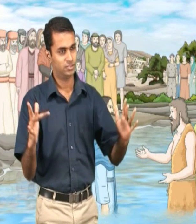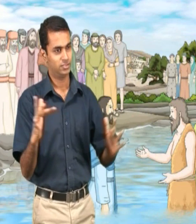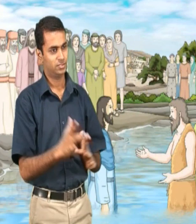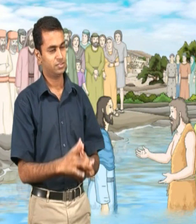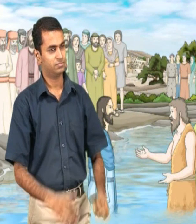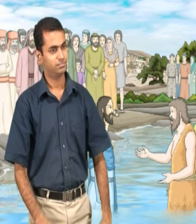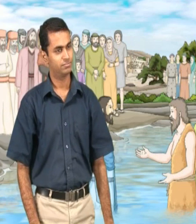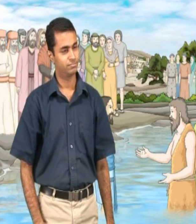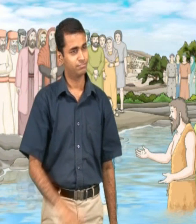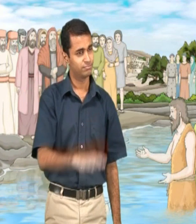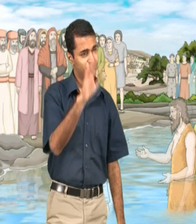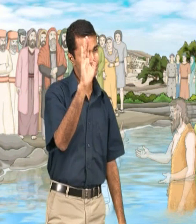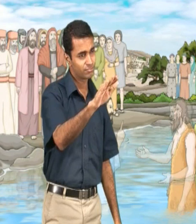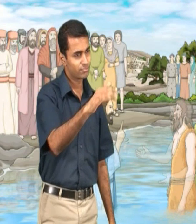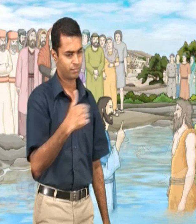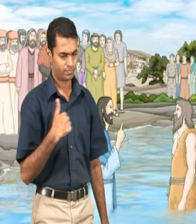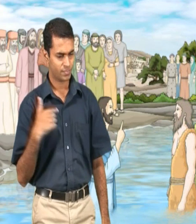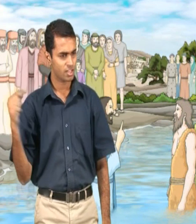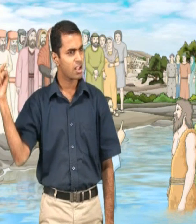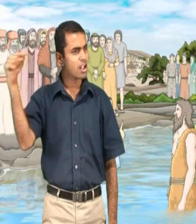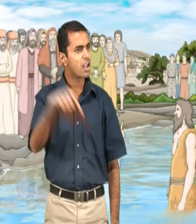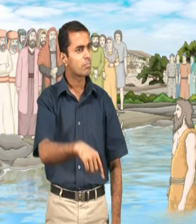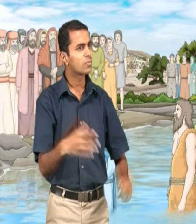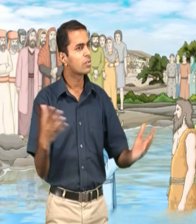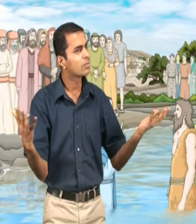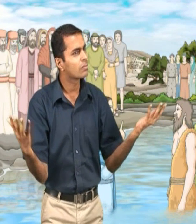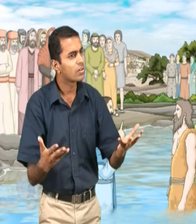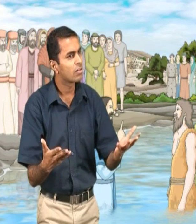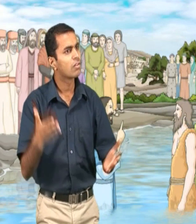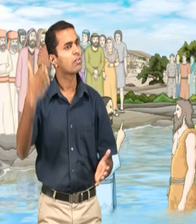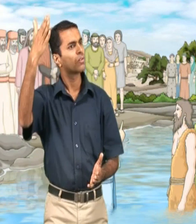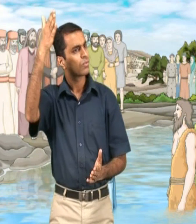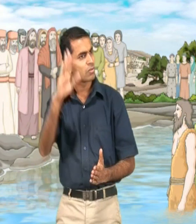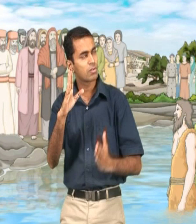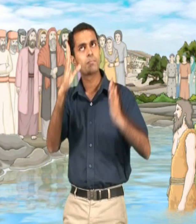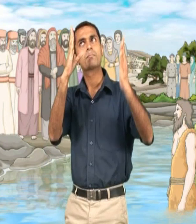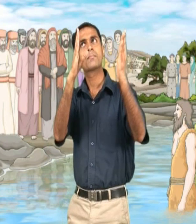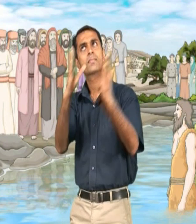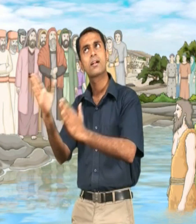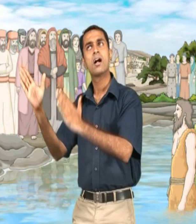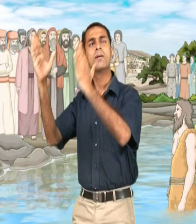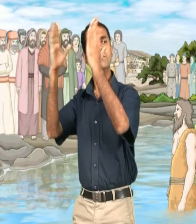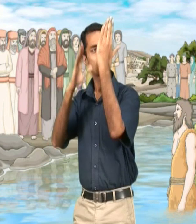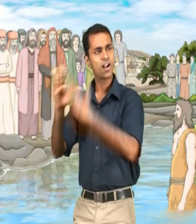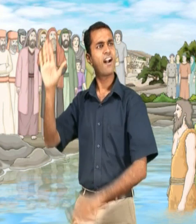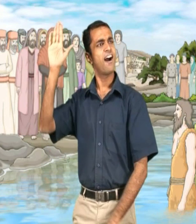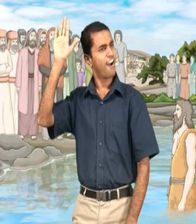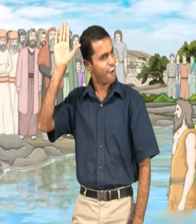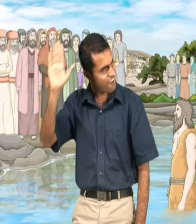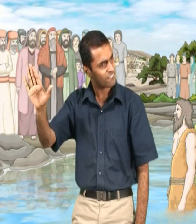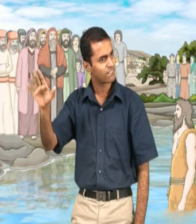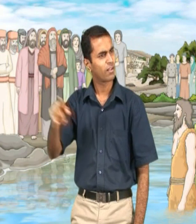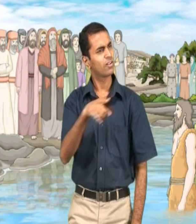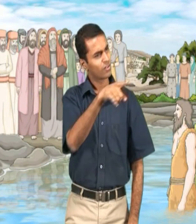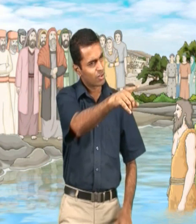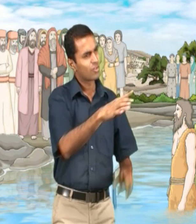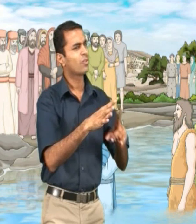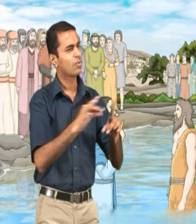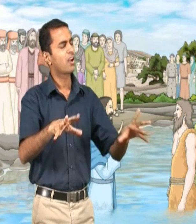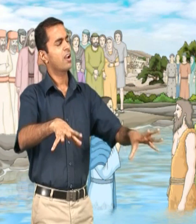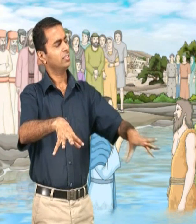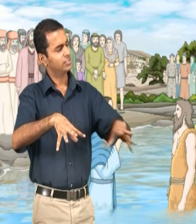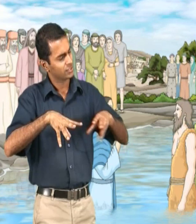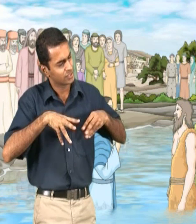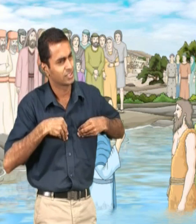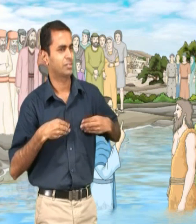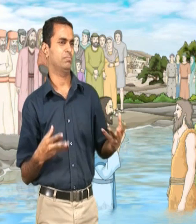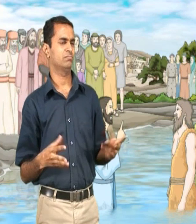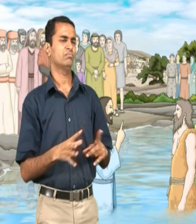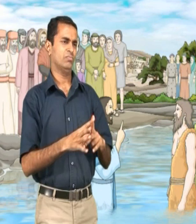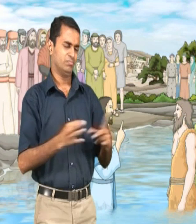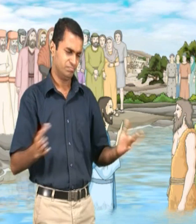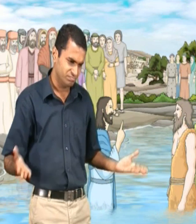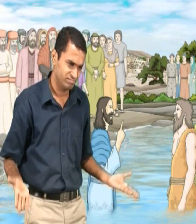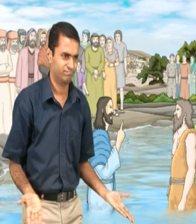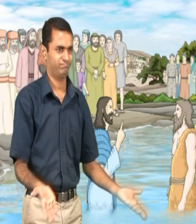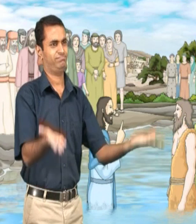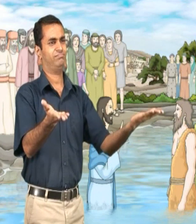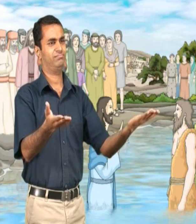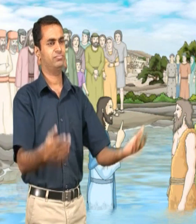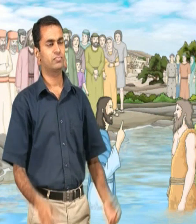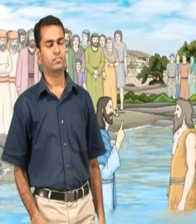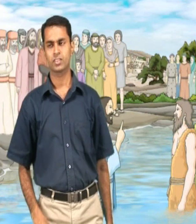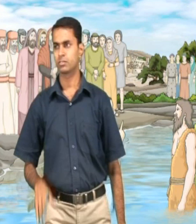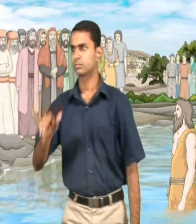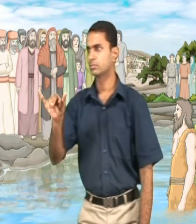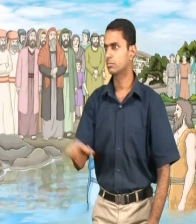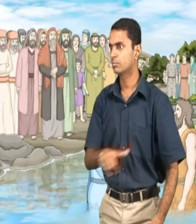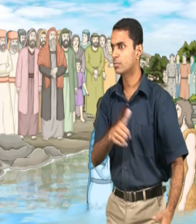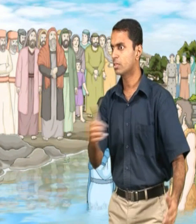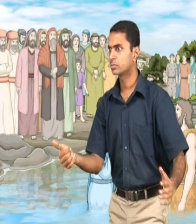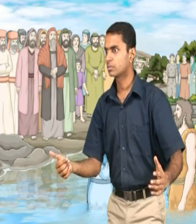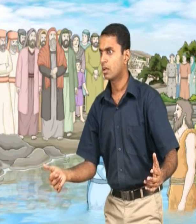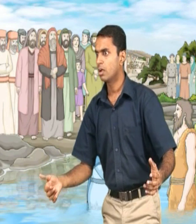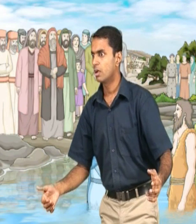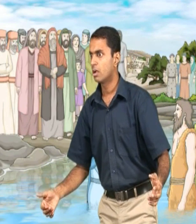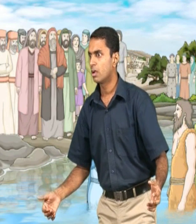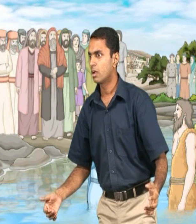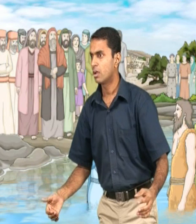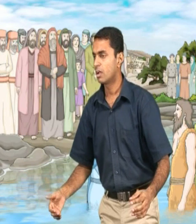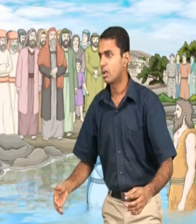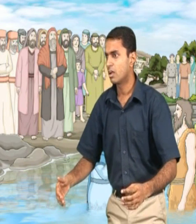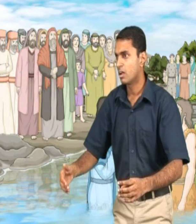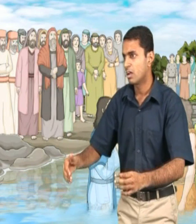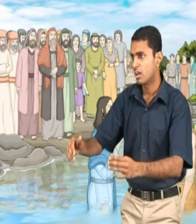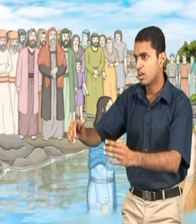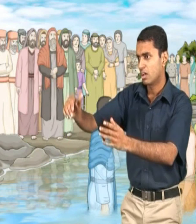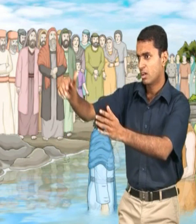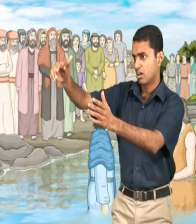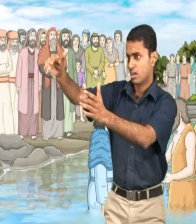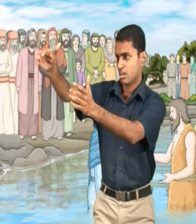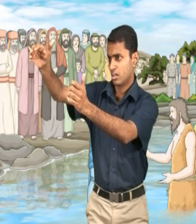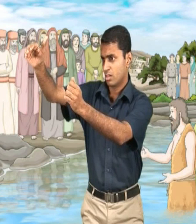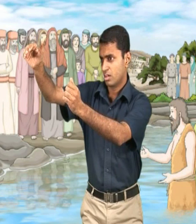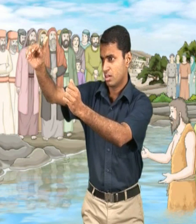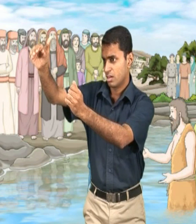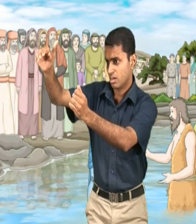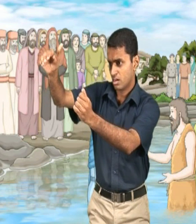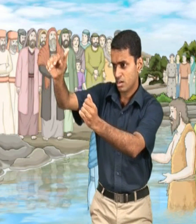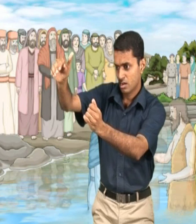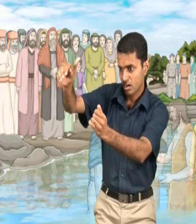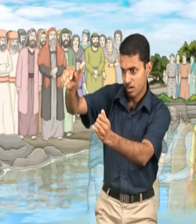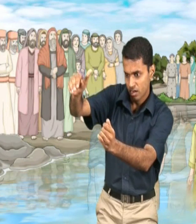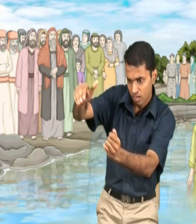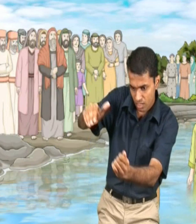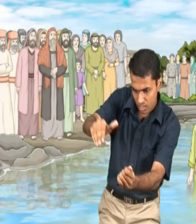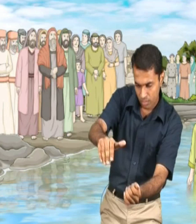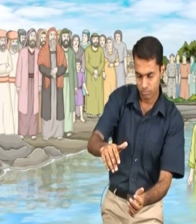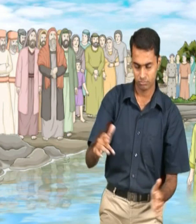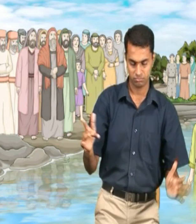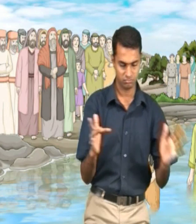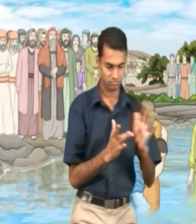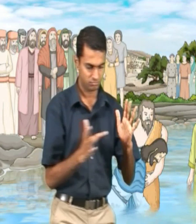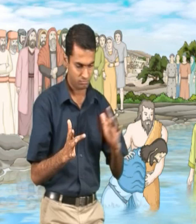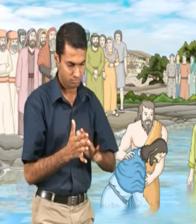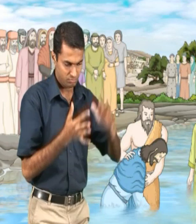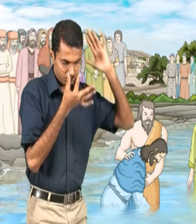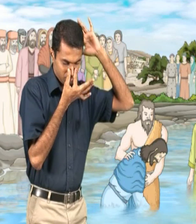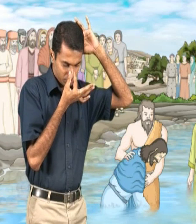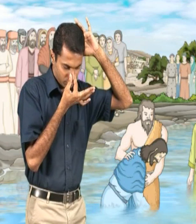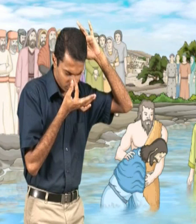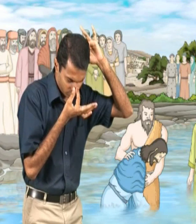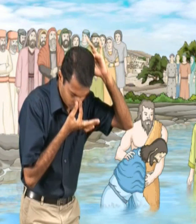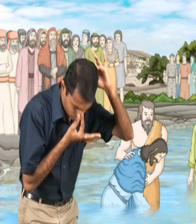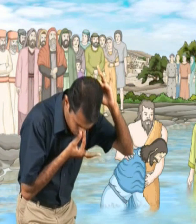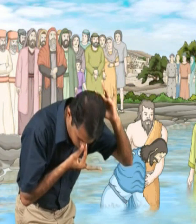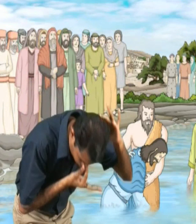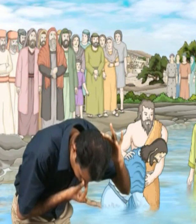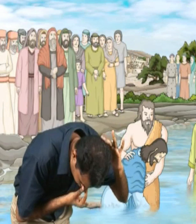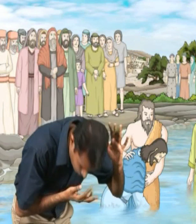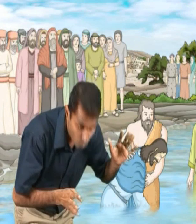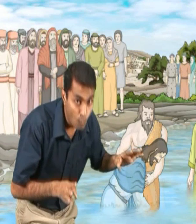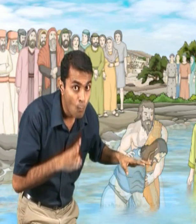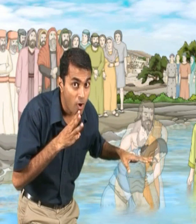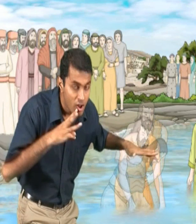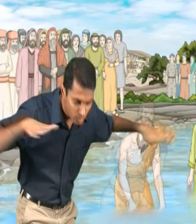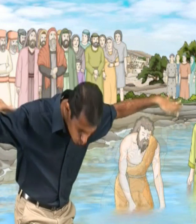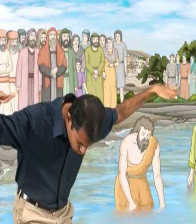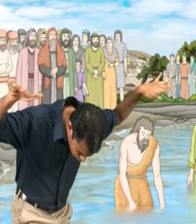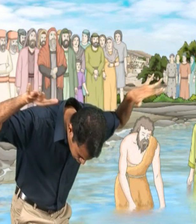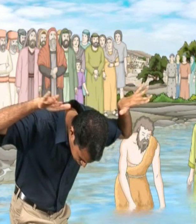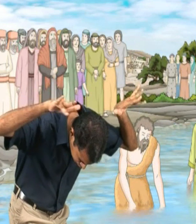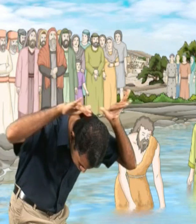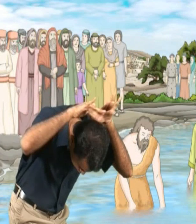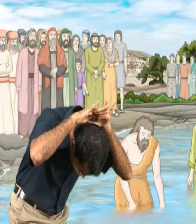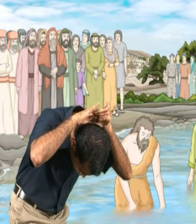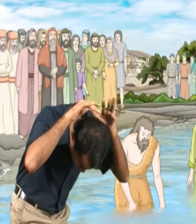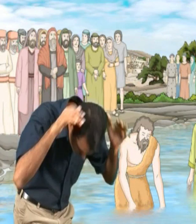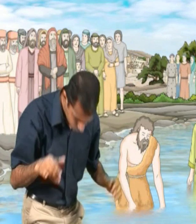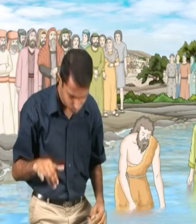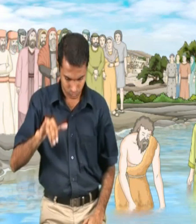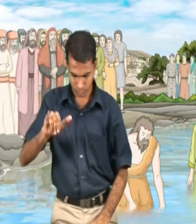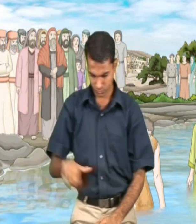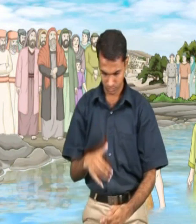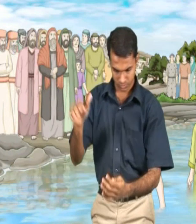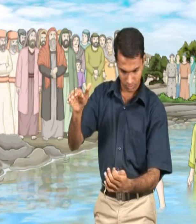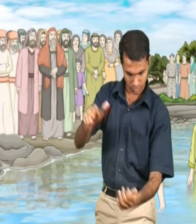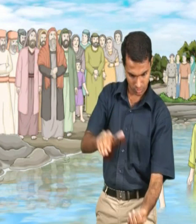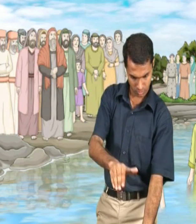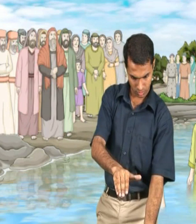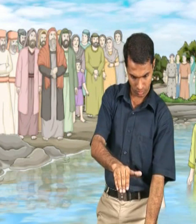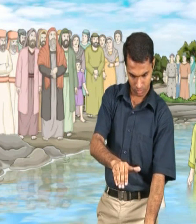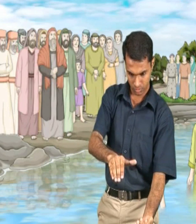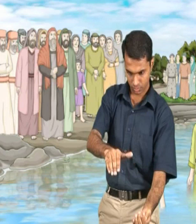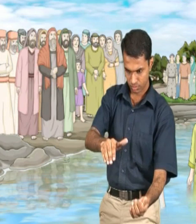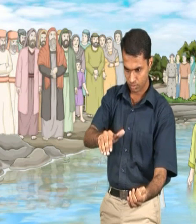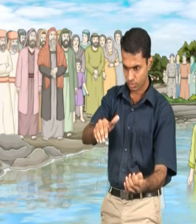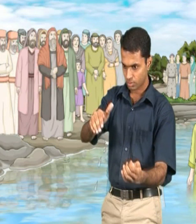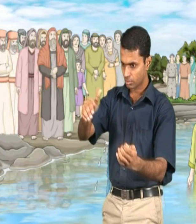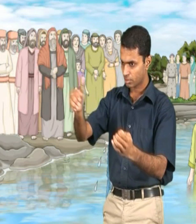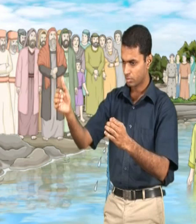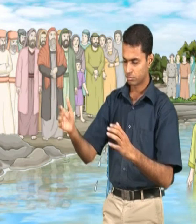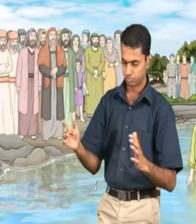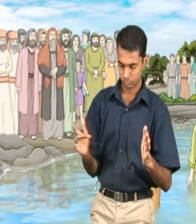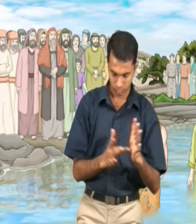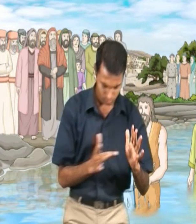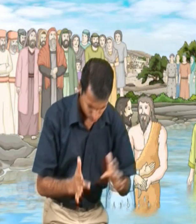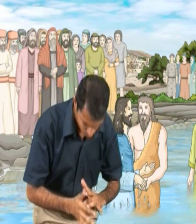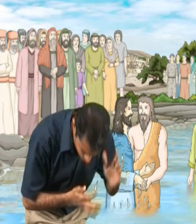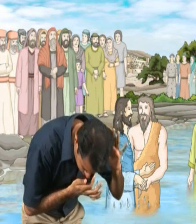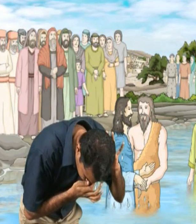“It is fitting for us to fulfill all righteousness in this way.” Then John permitted Him.